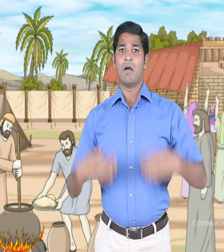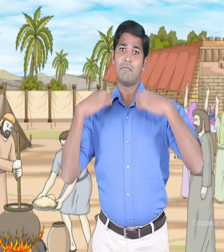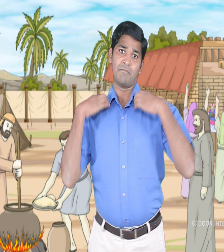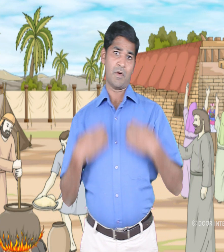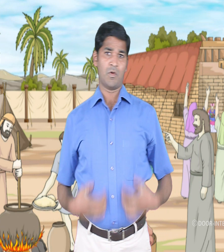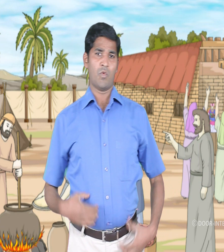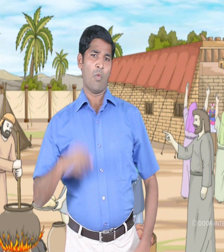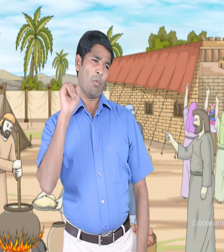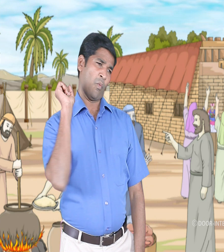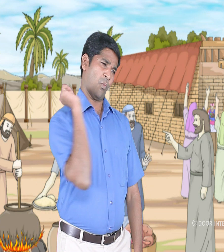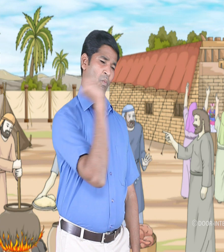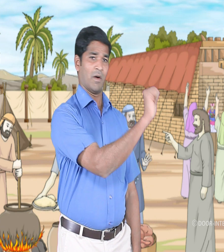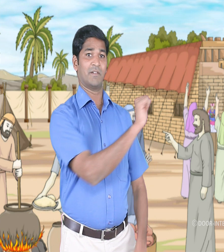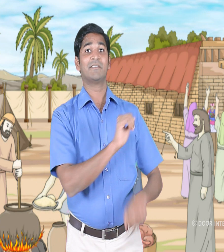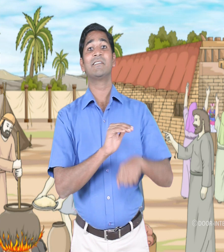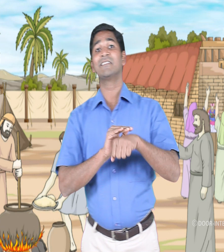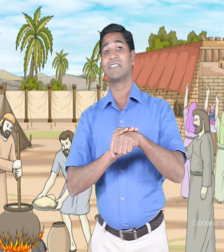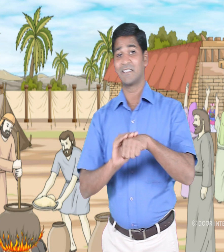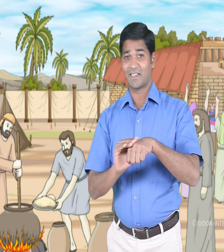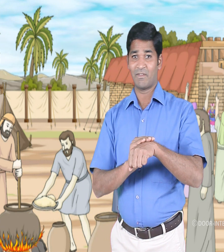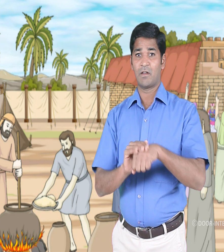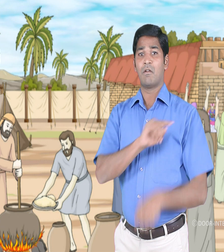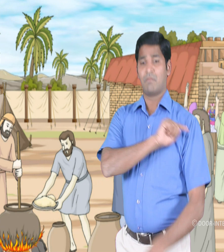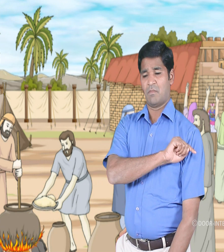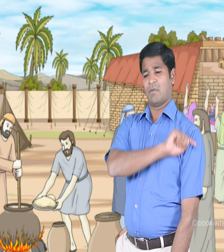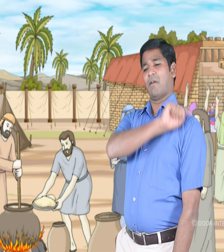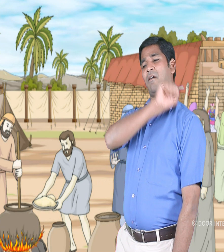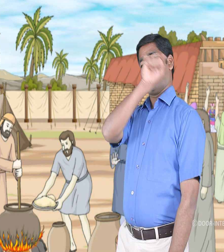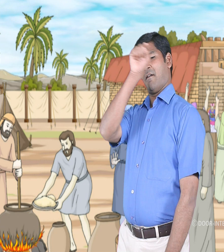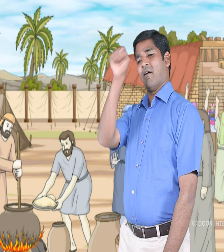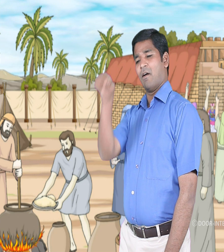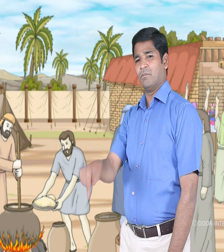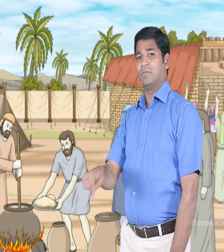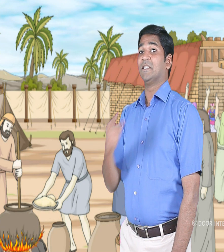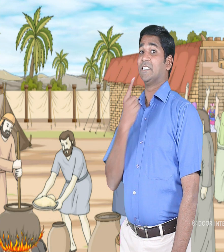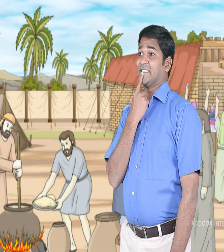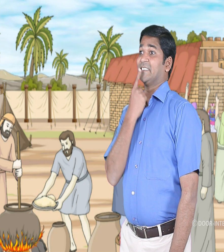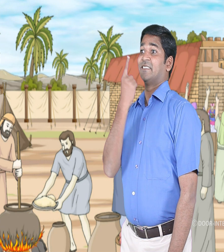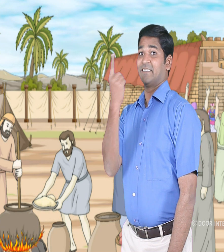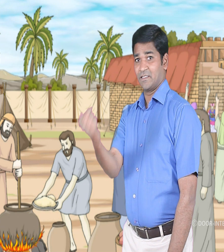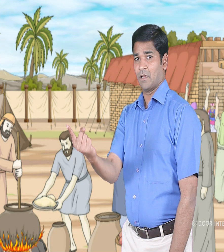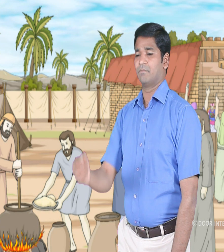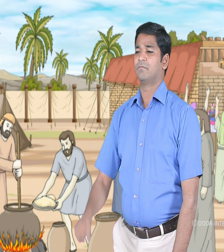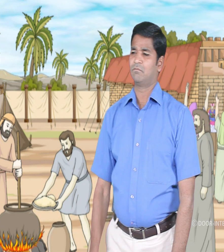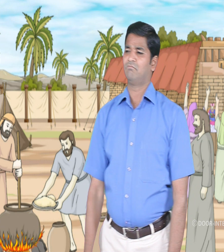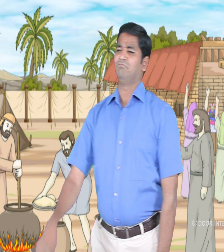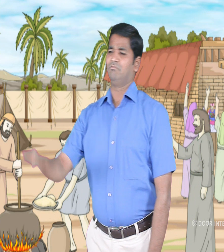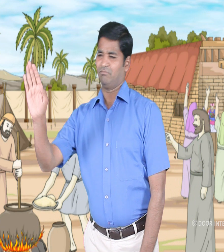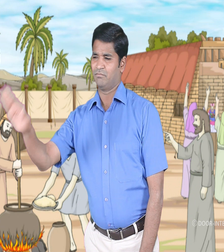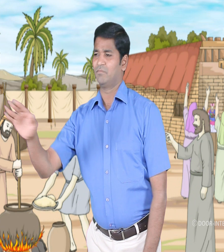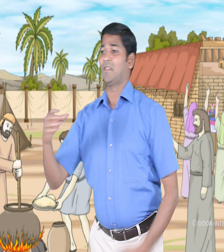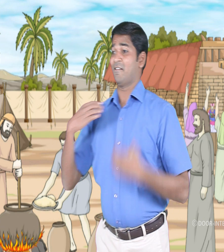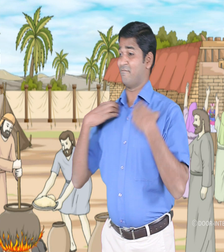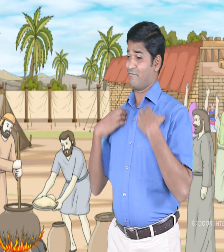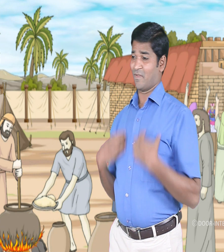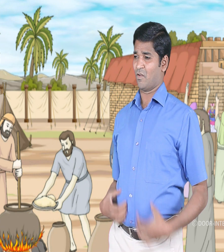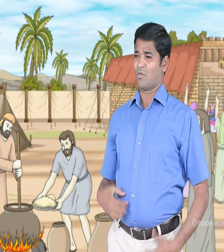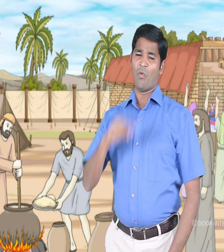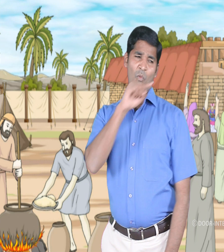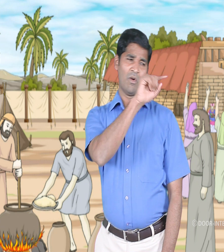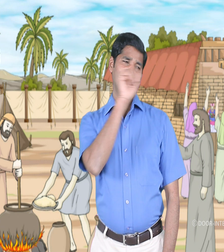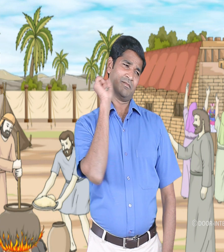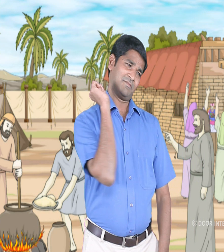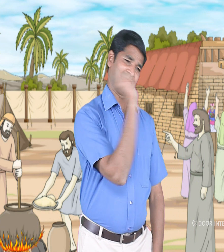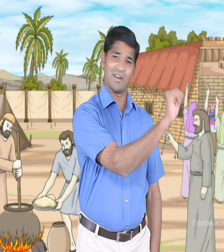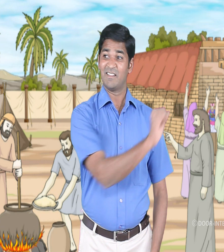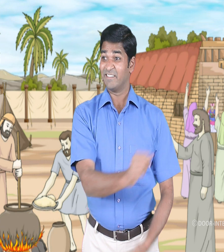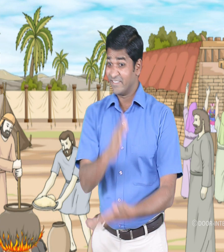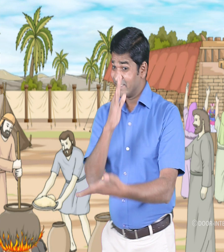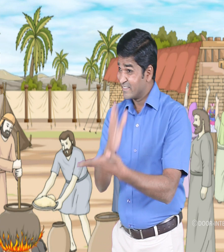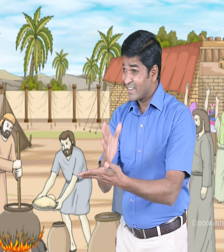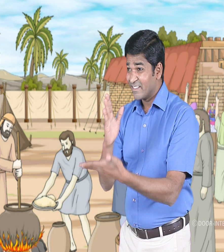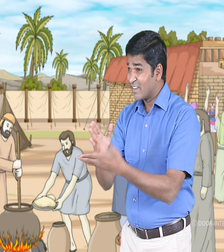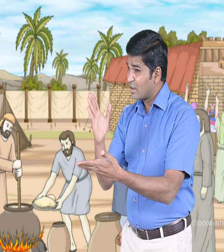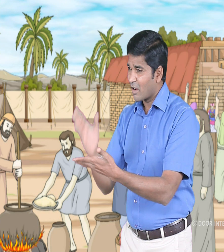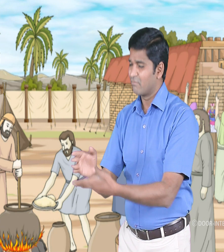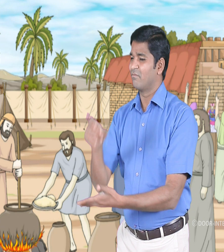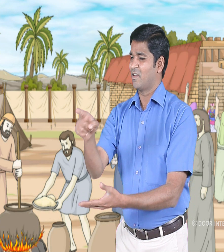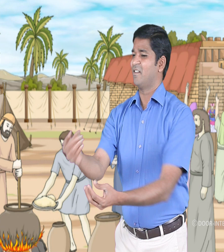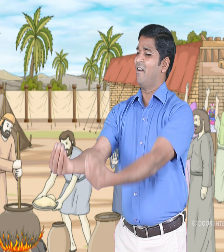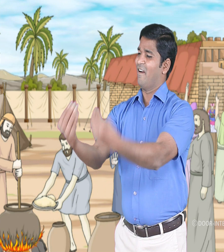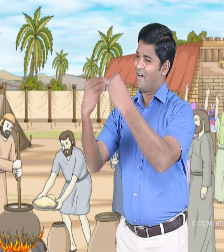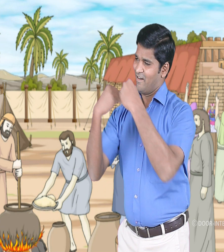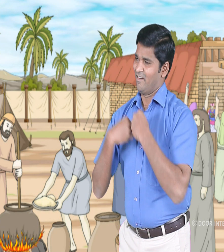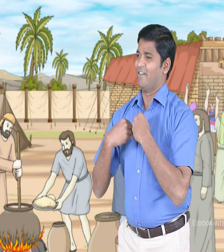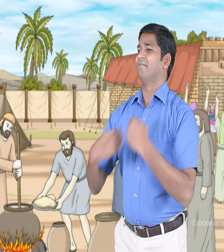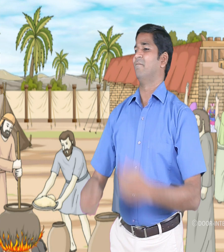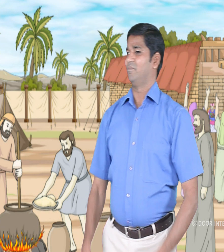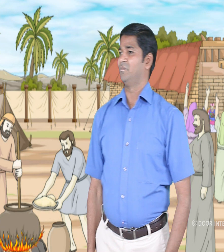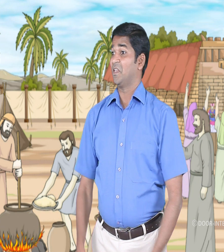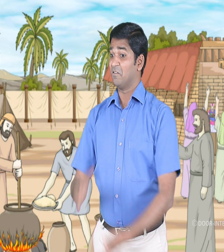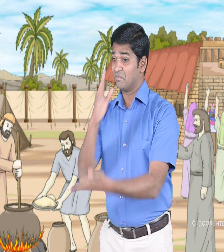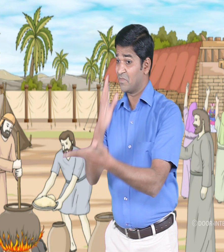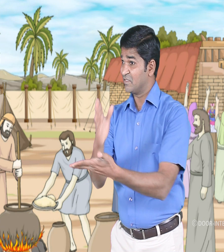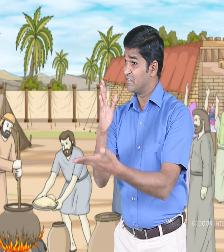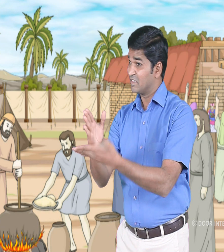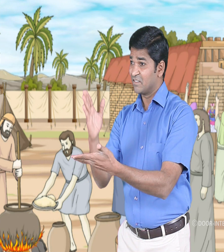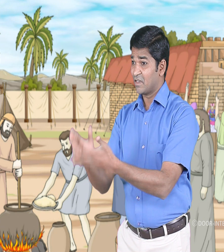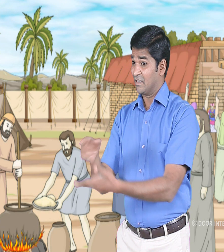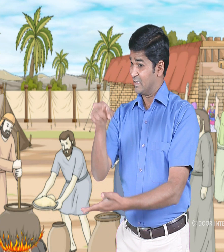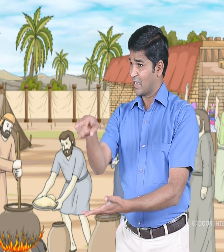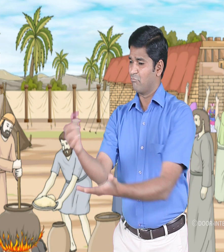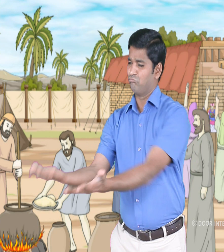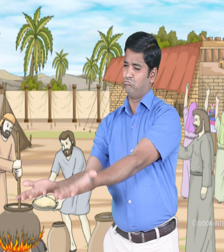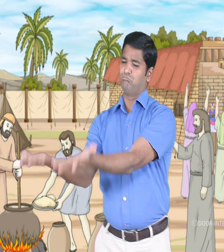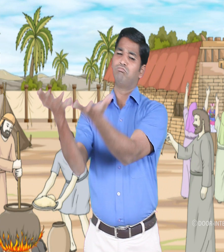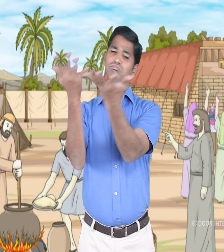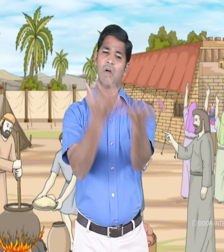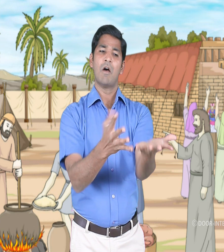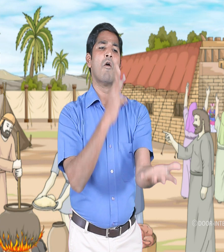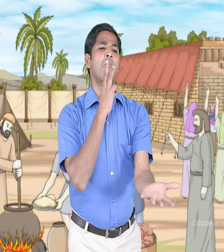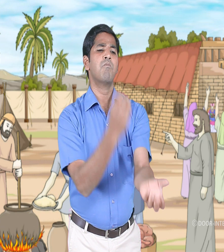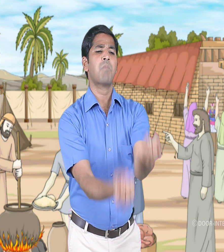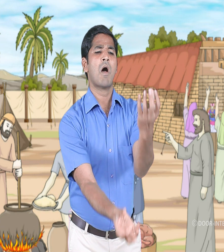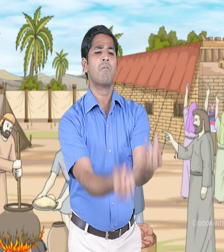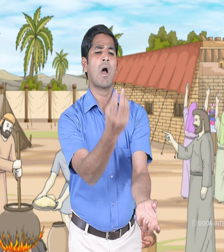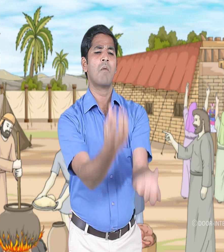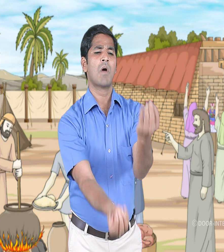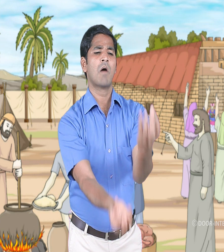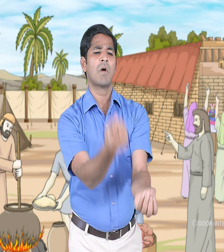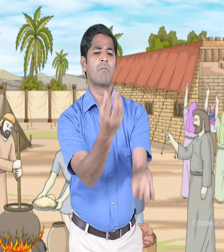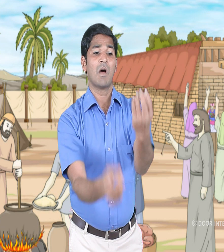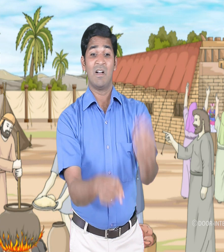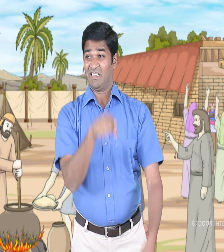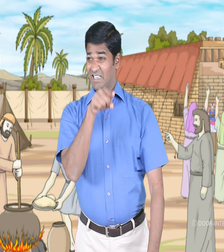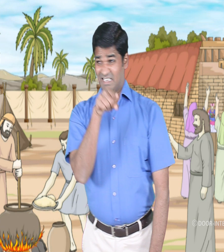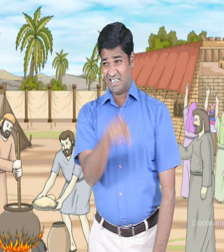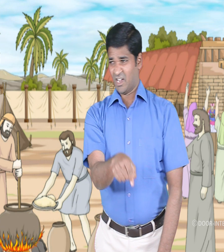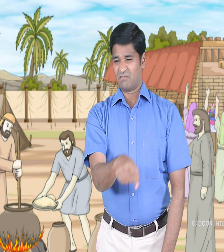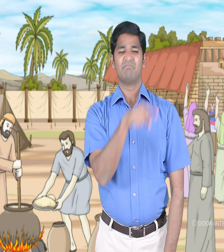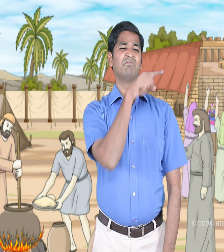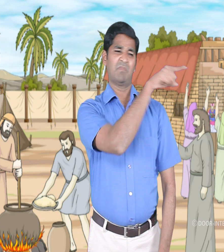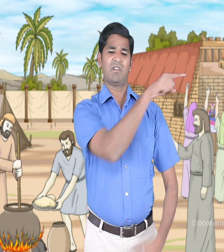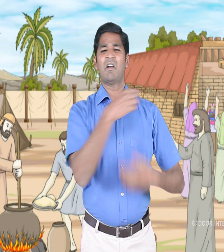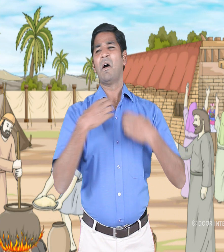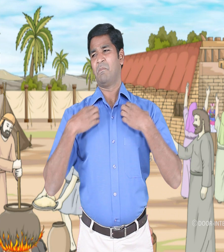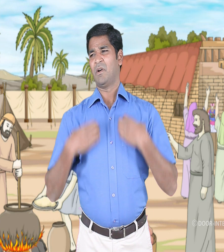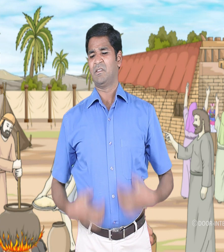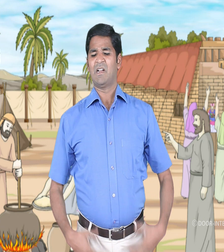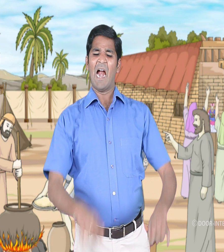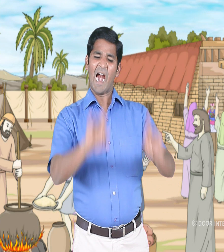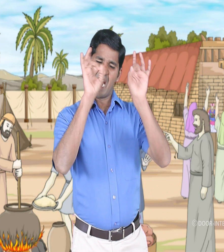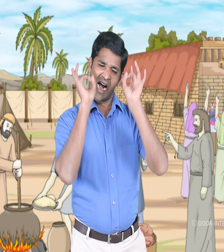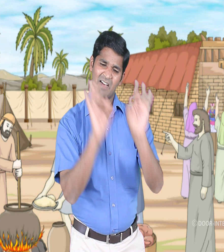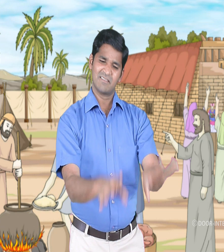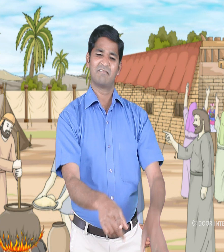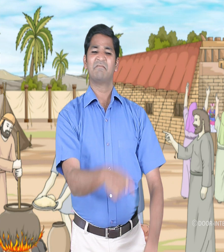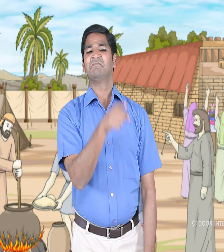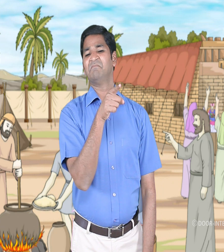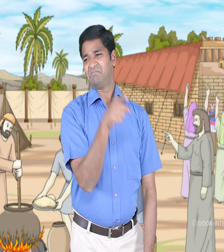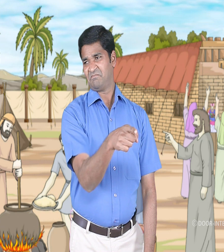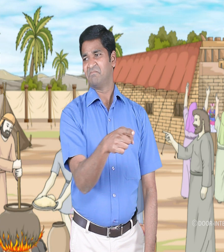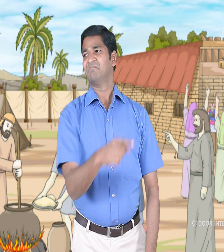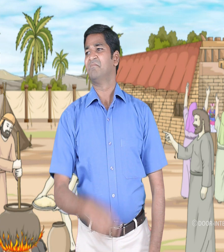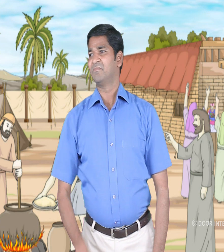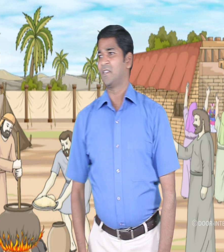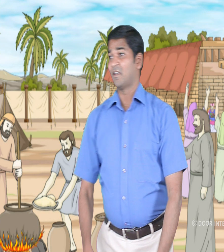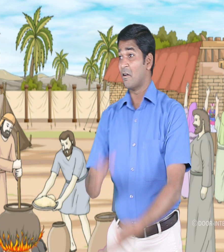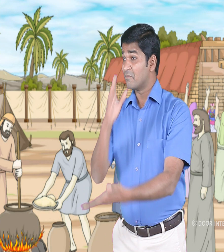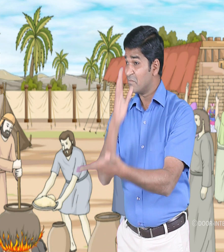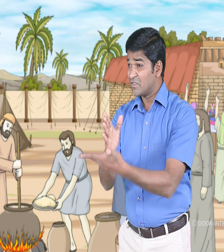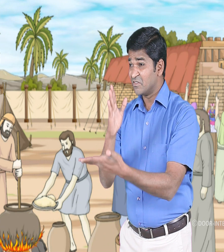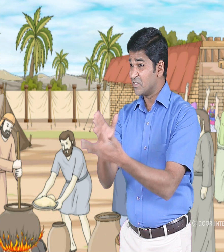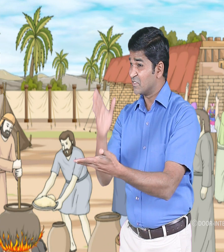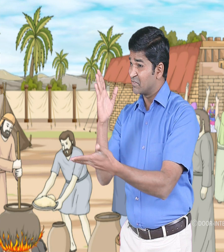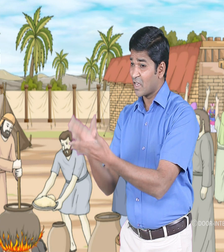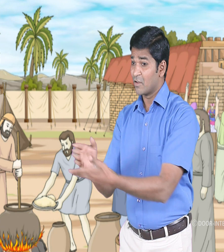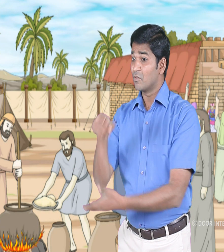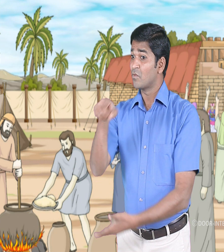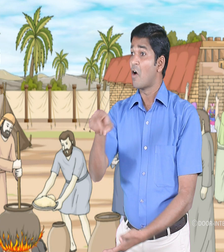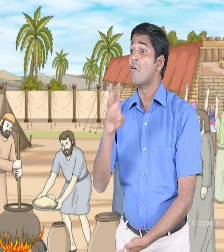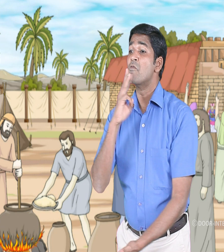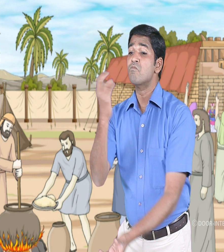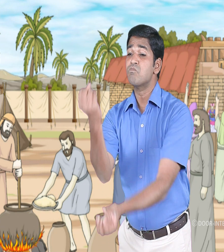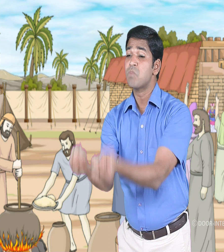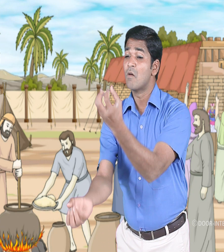And the priest would claim for himself whatever the meat fork brought up.